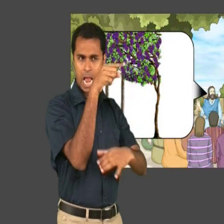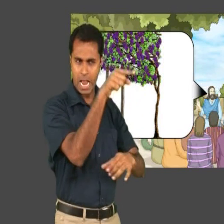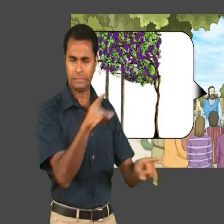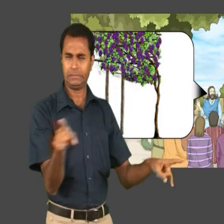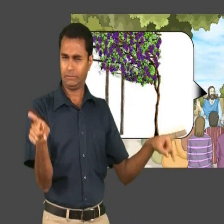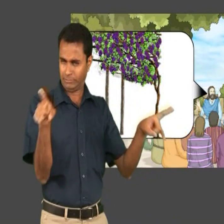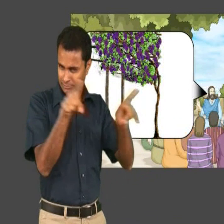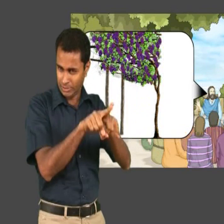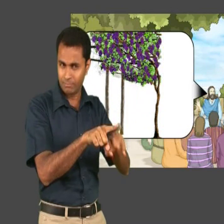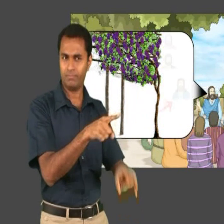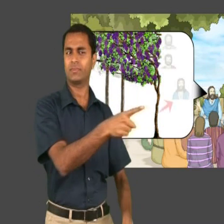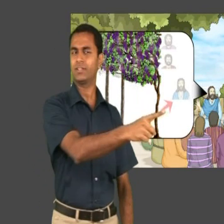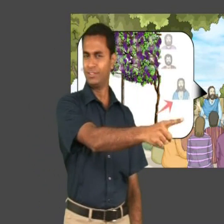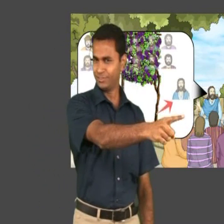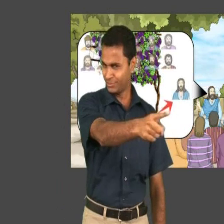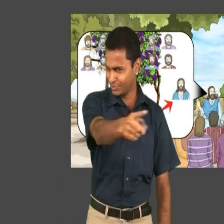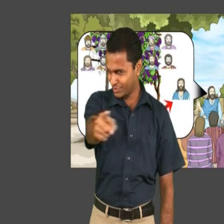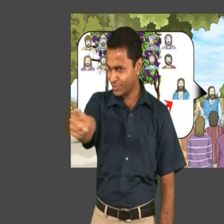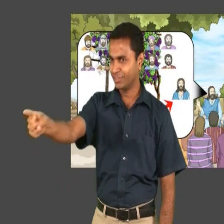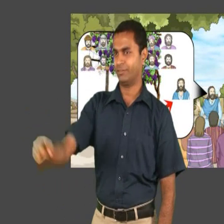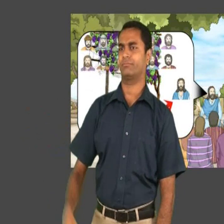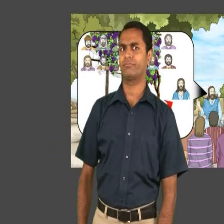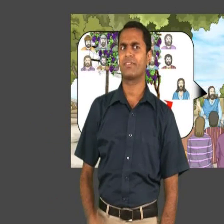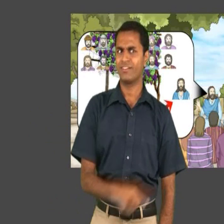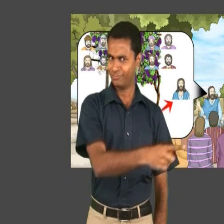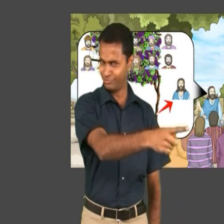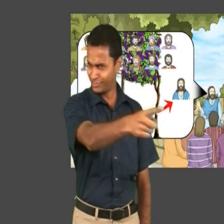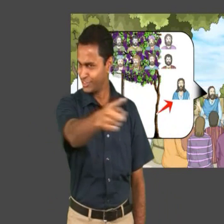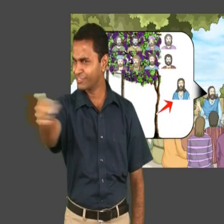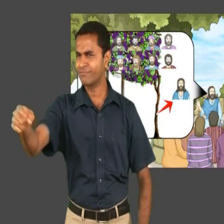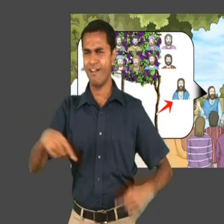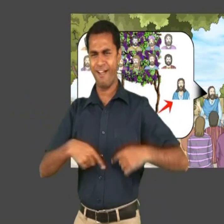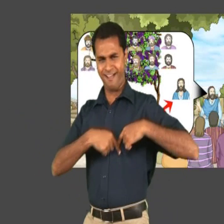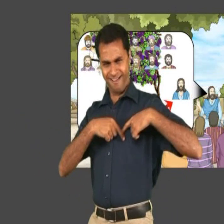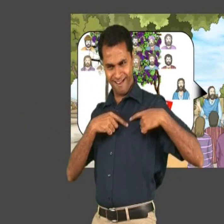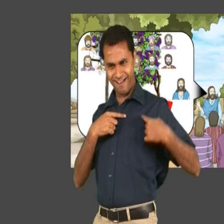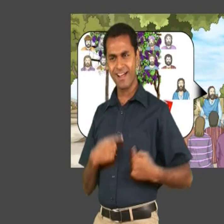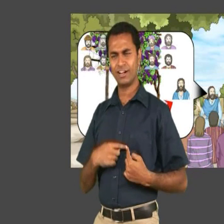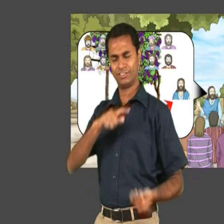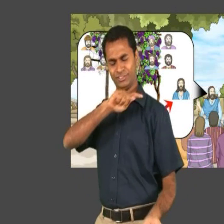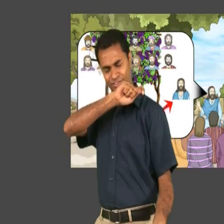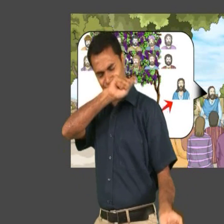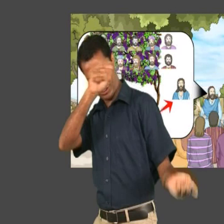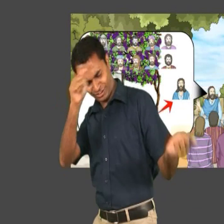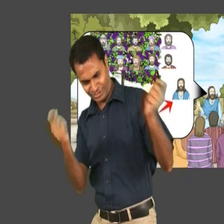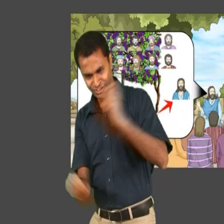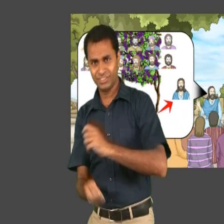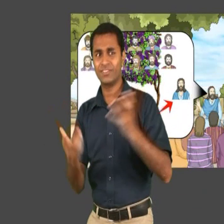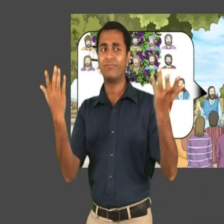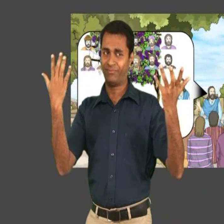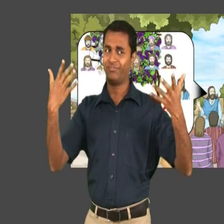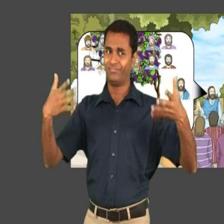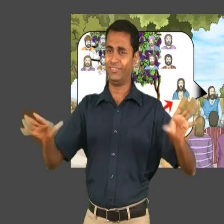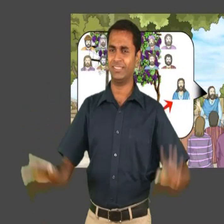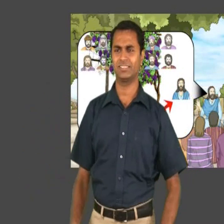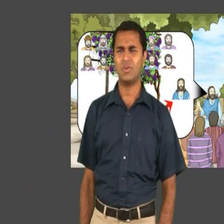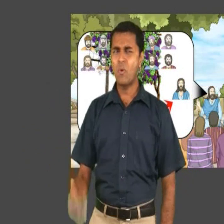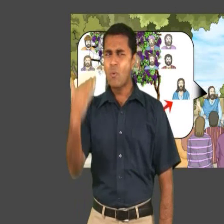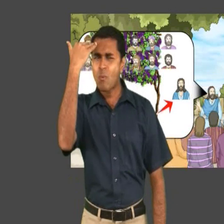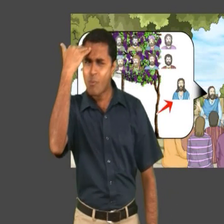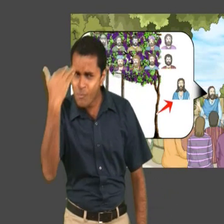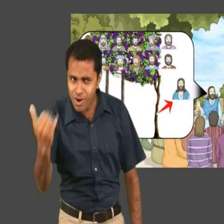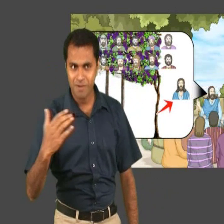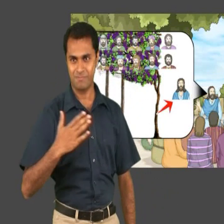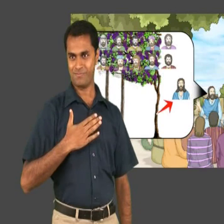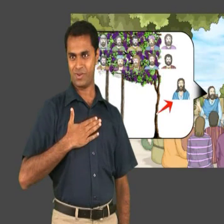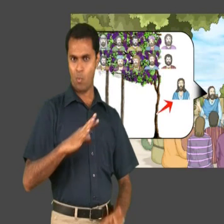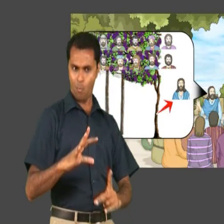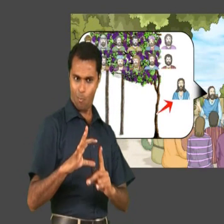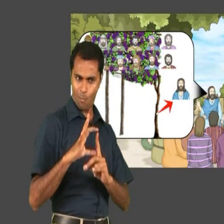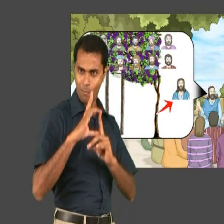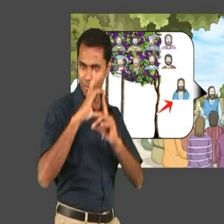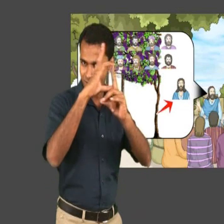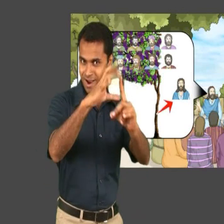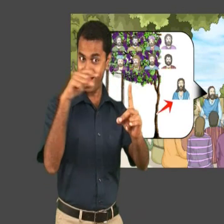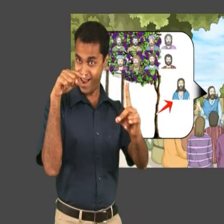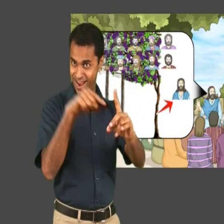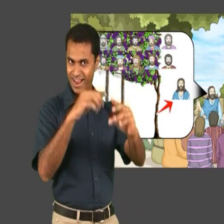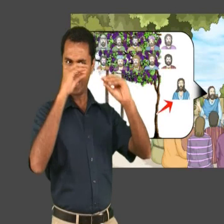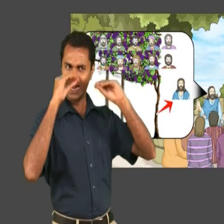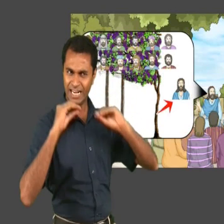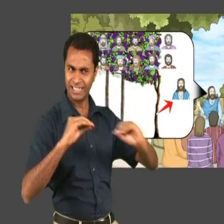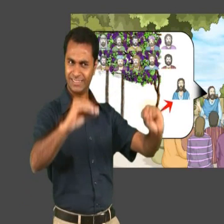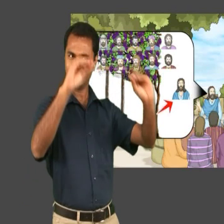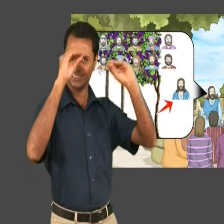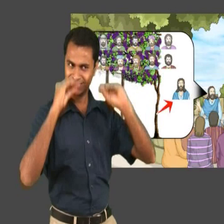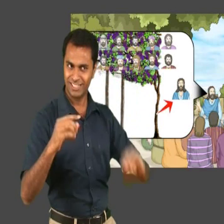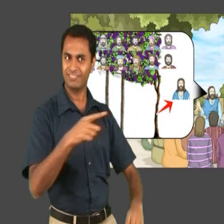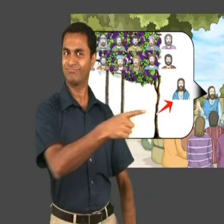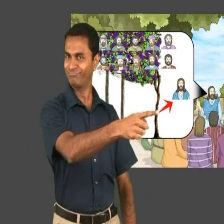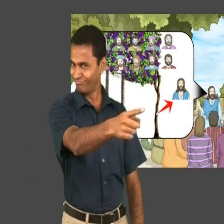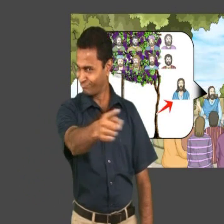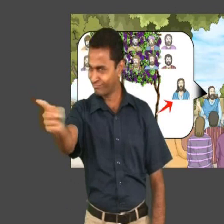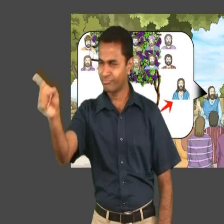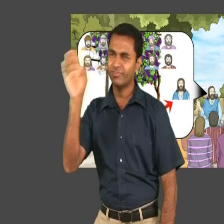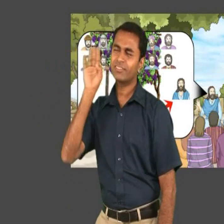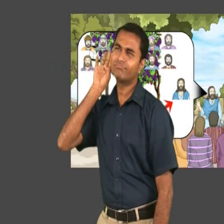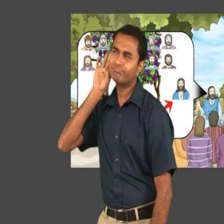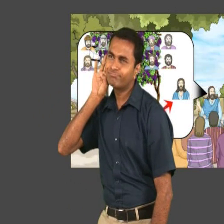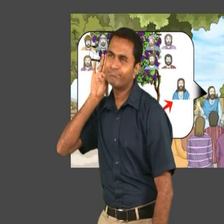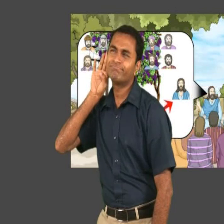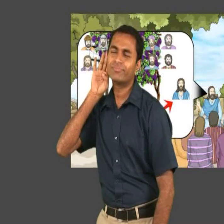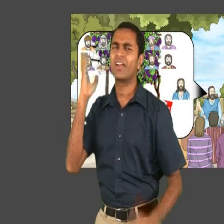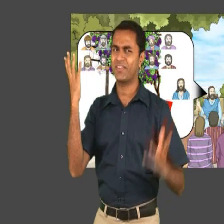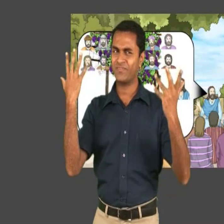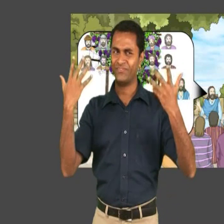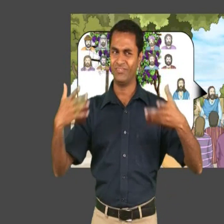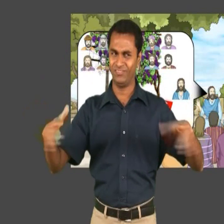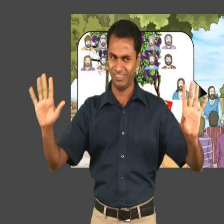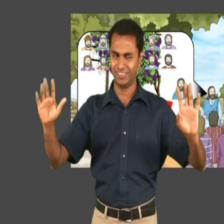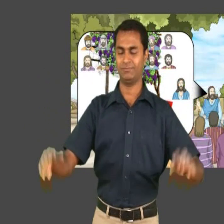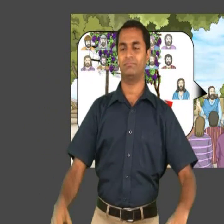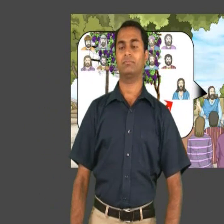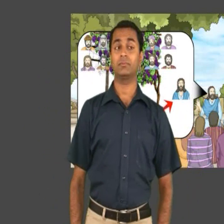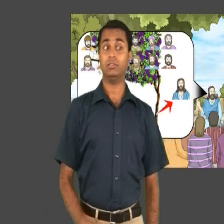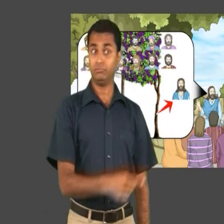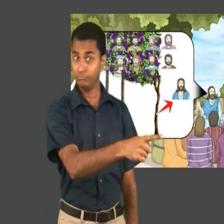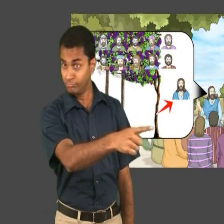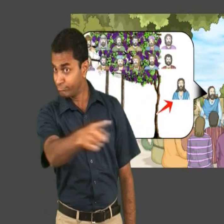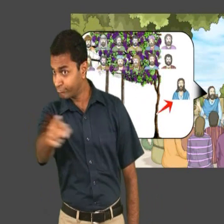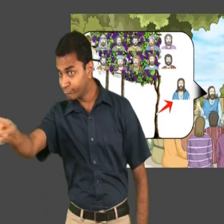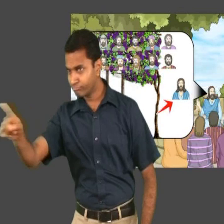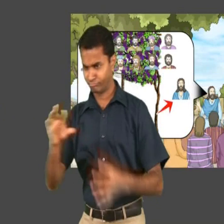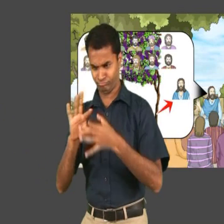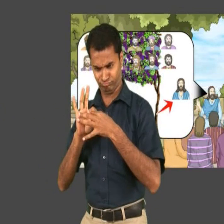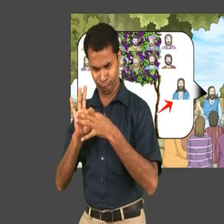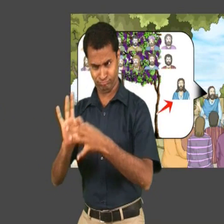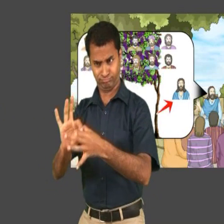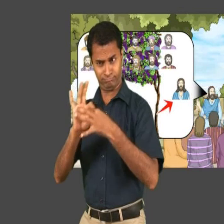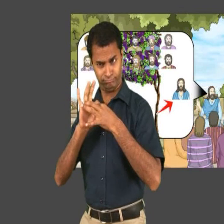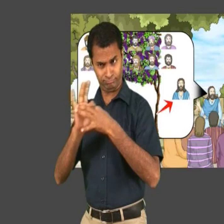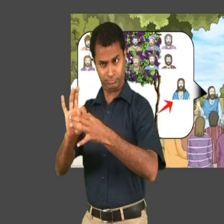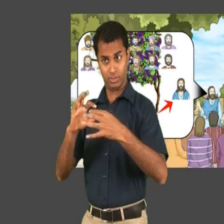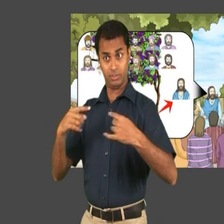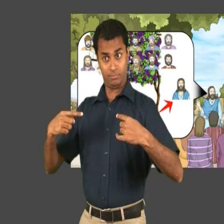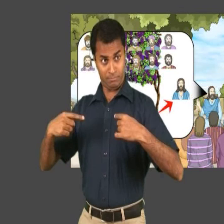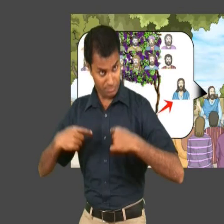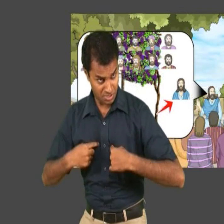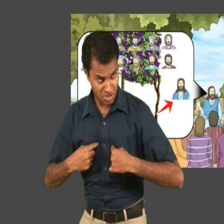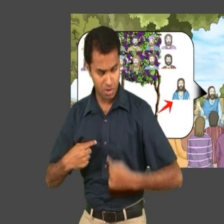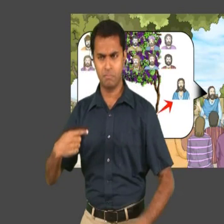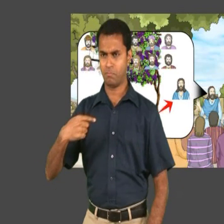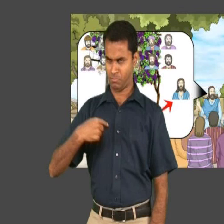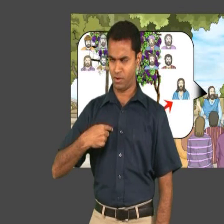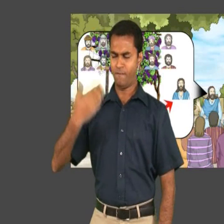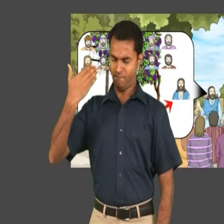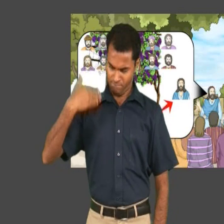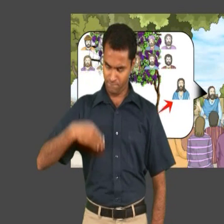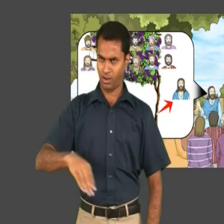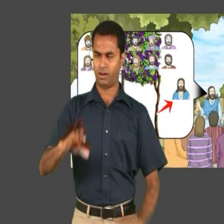You are already clean because of the word I have spoken to you.